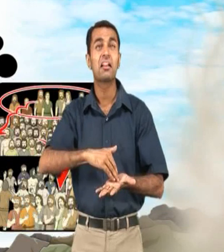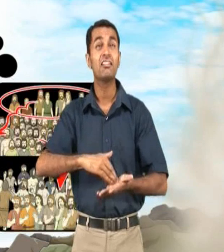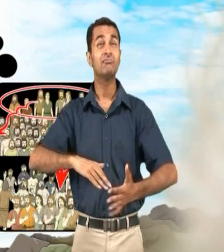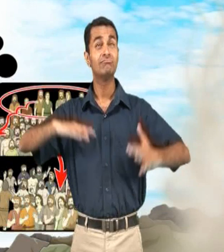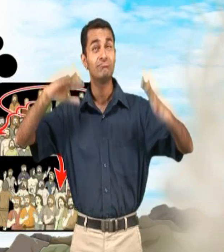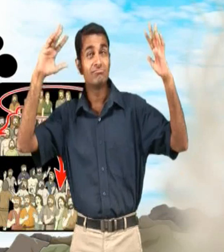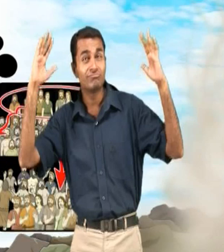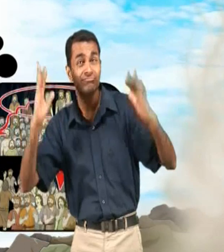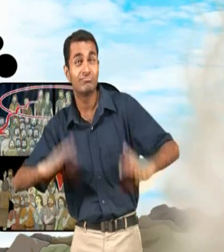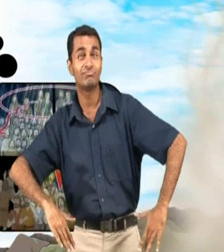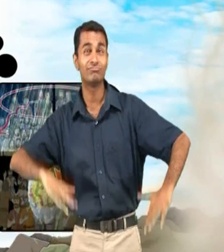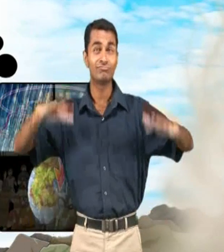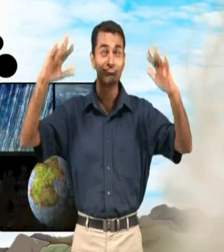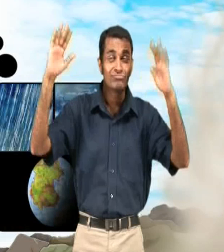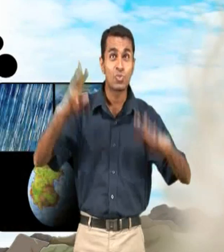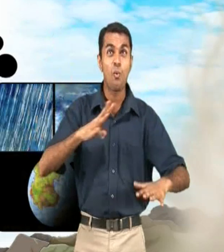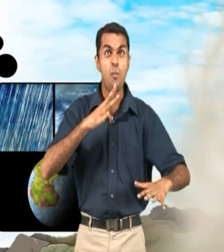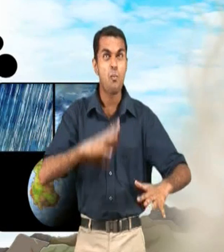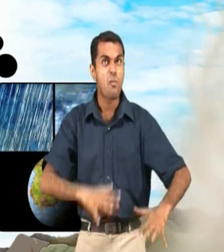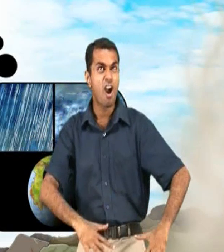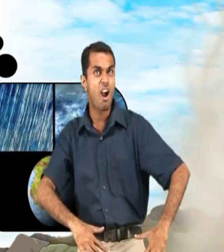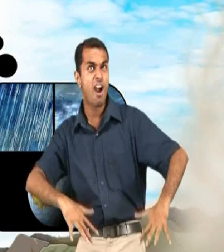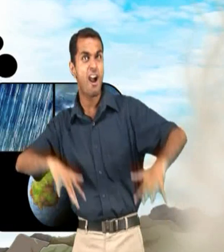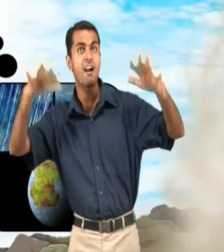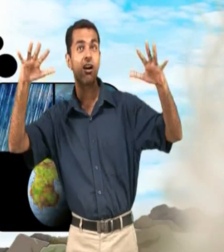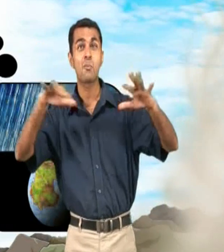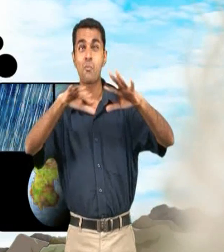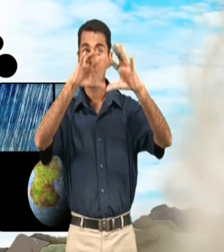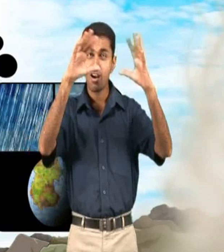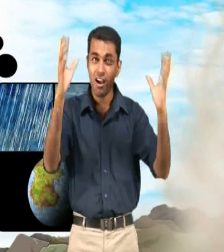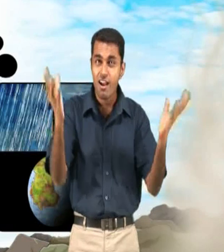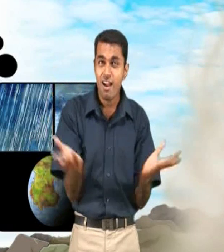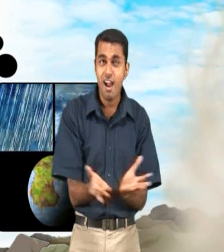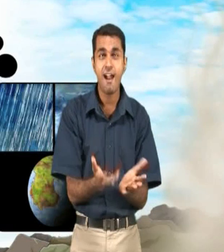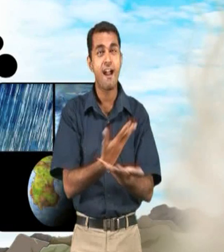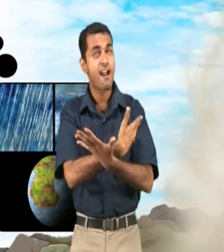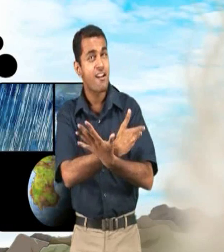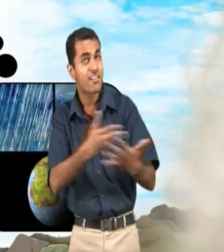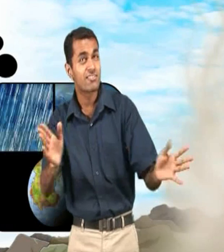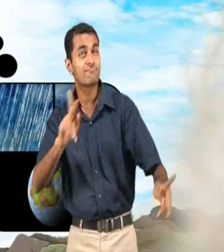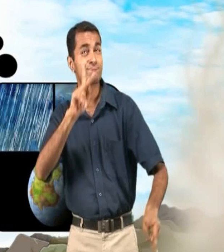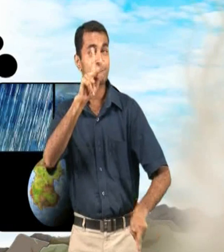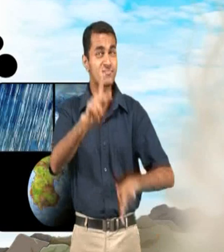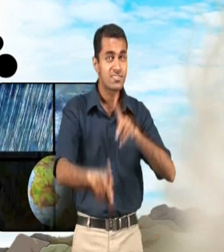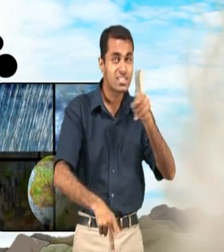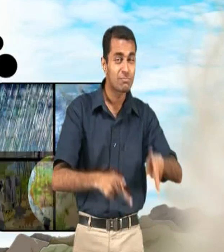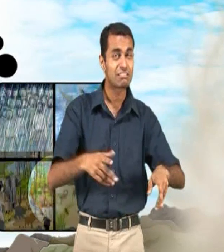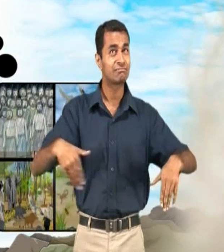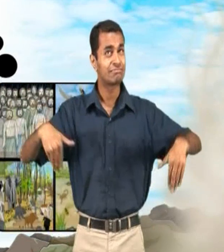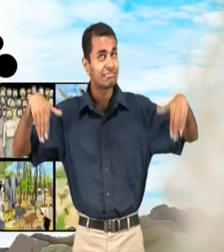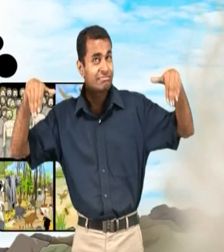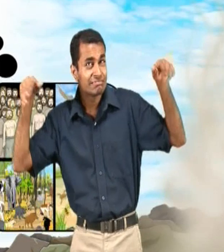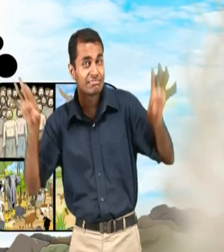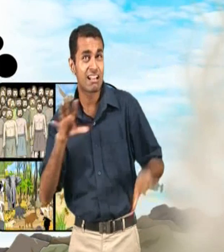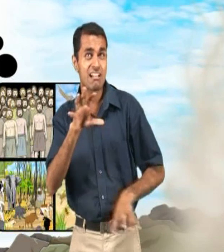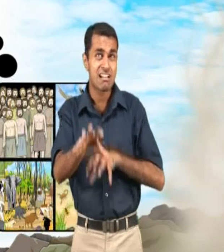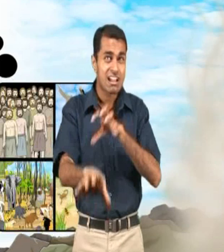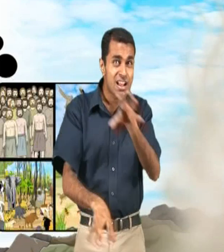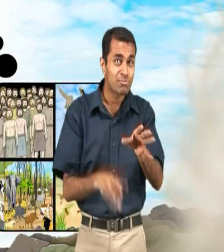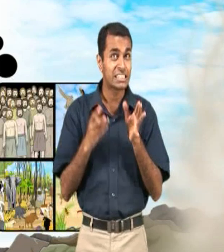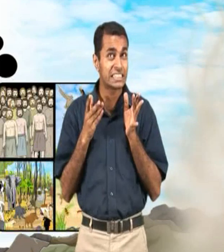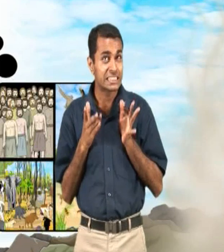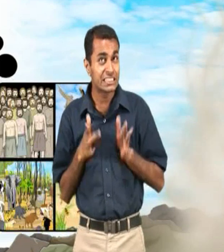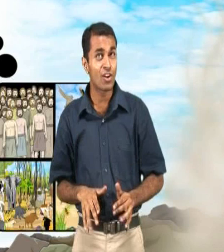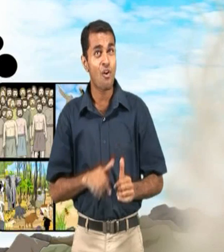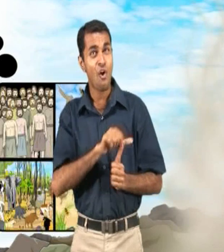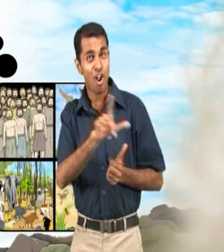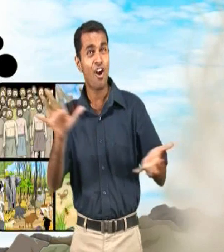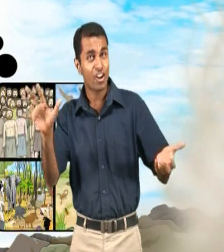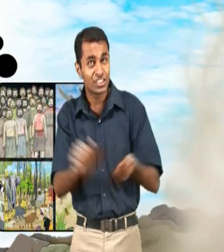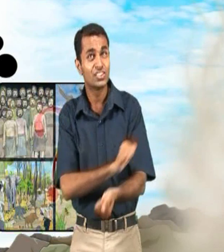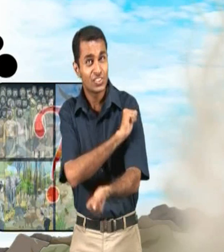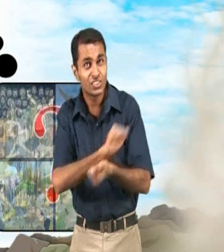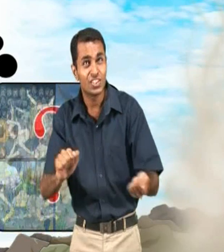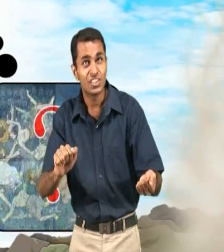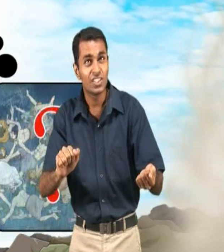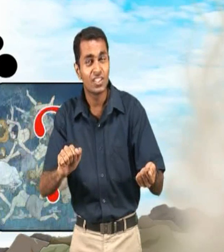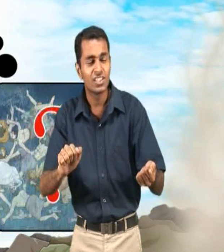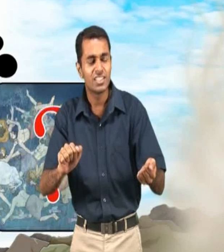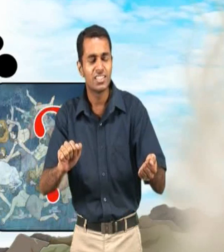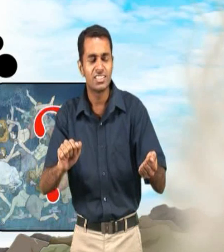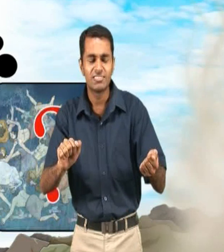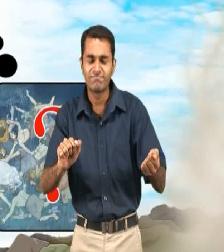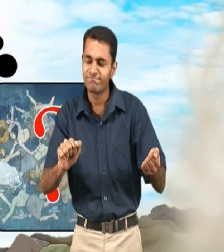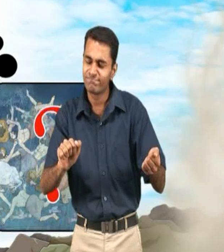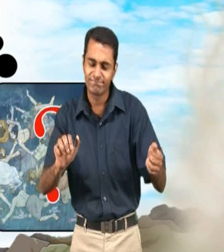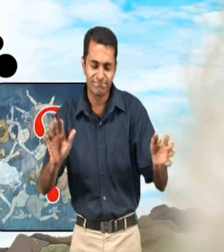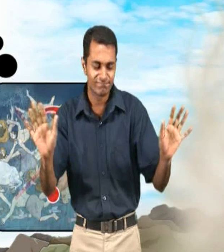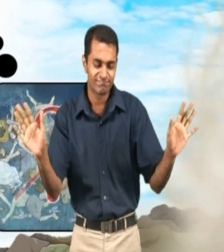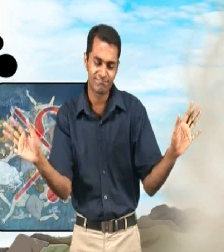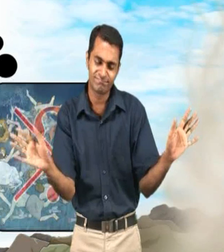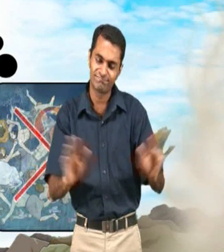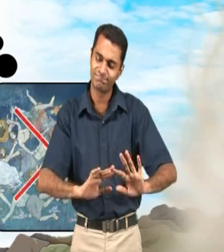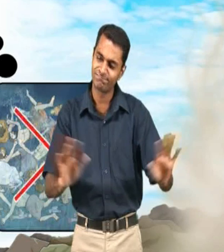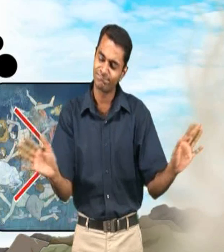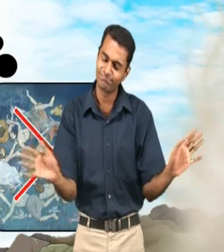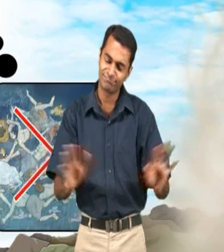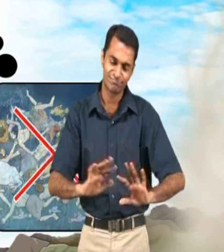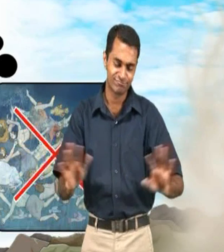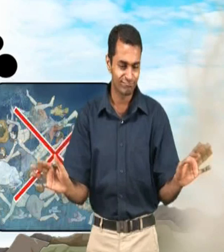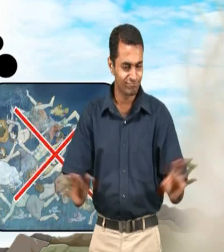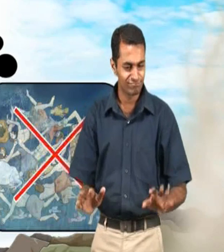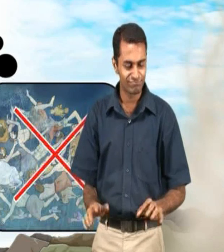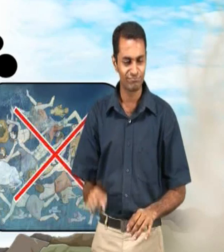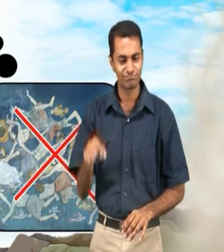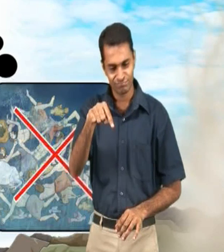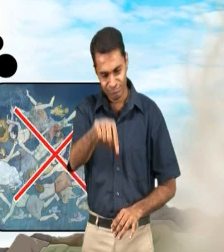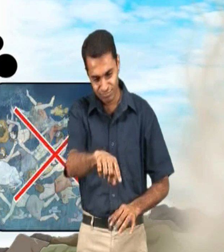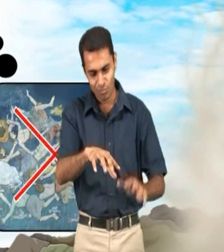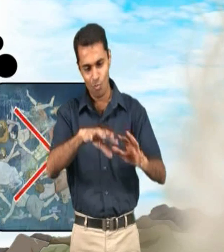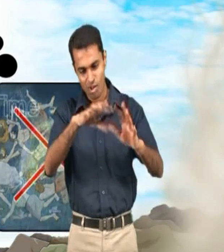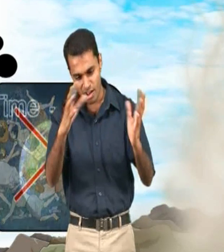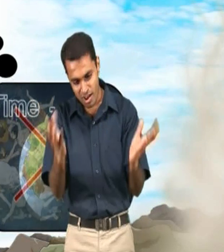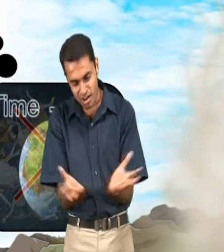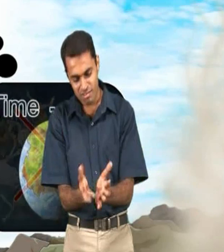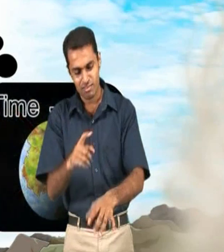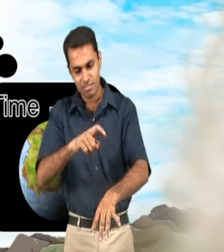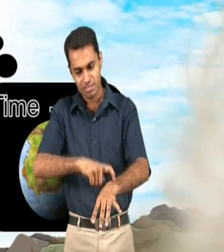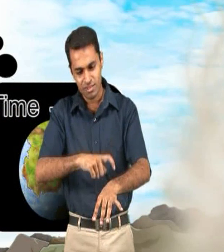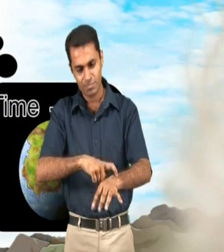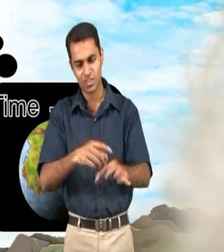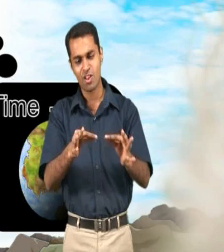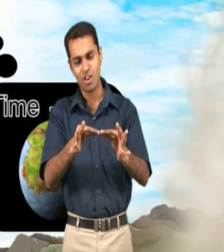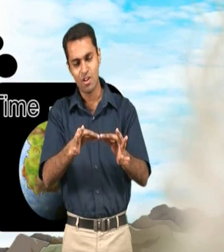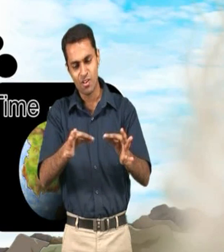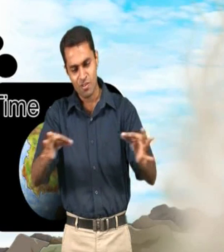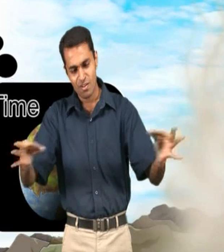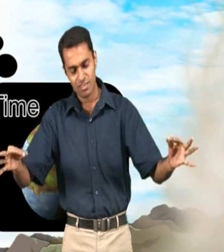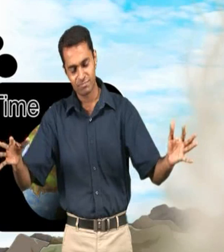And never again will I destroy all living creatures as I have done.